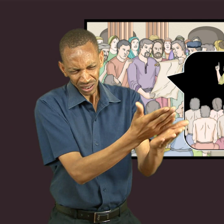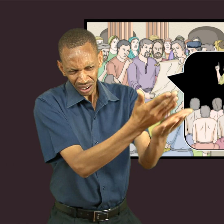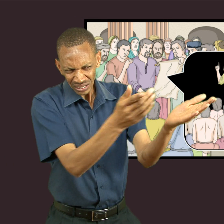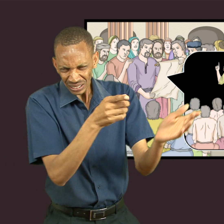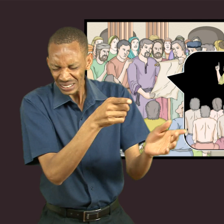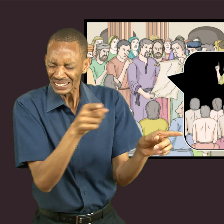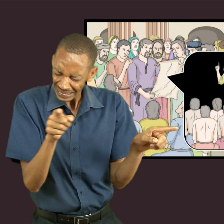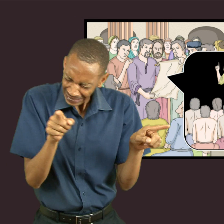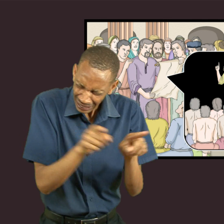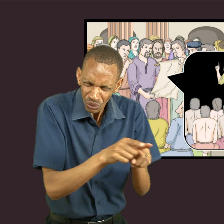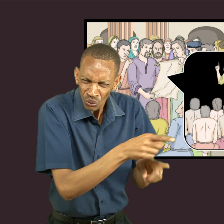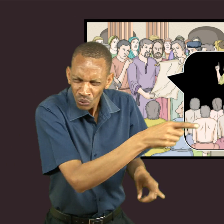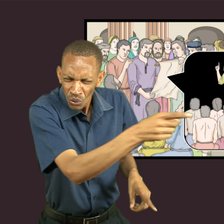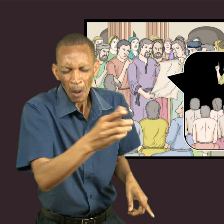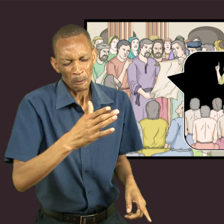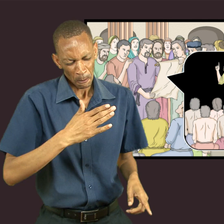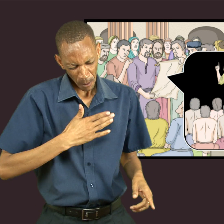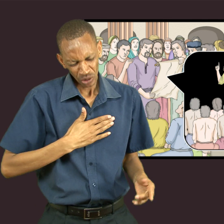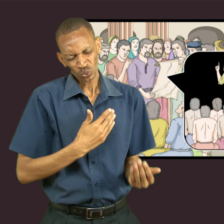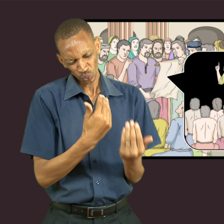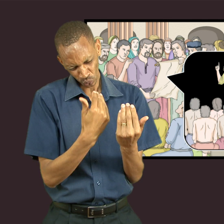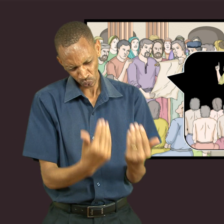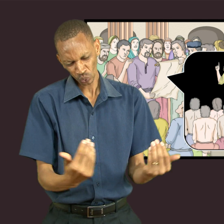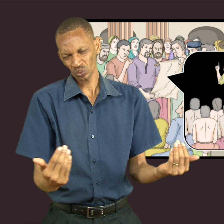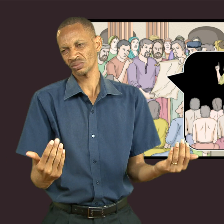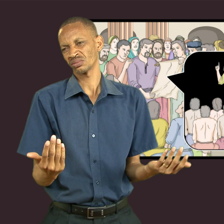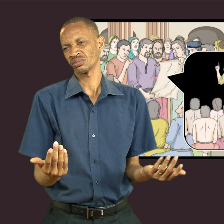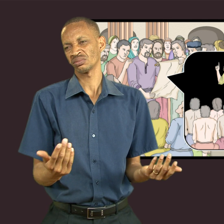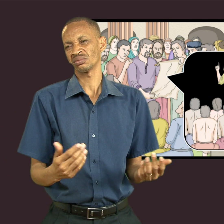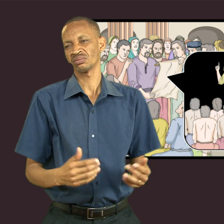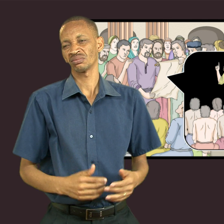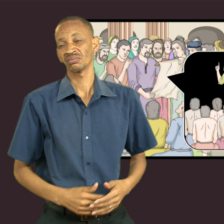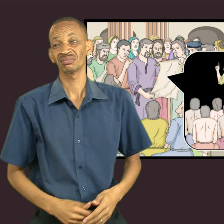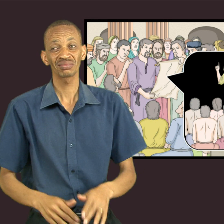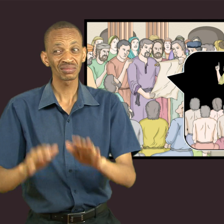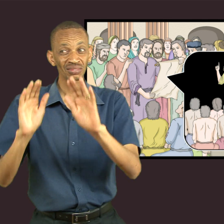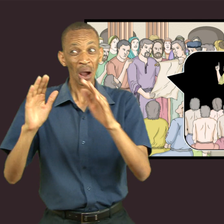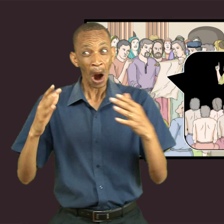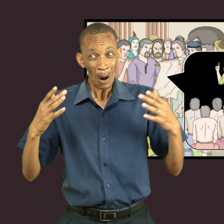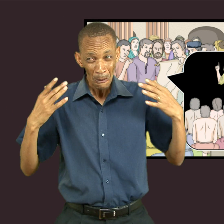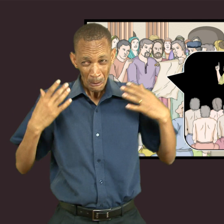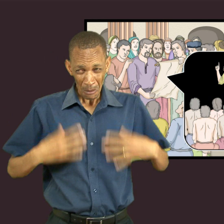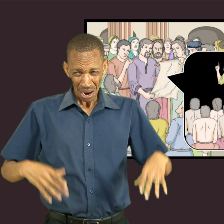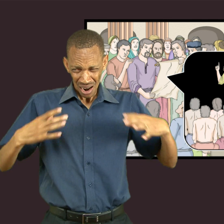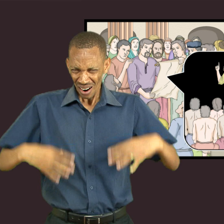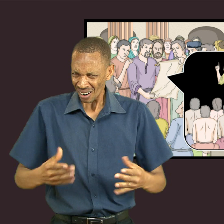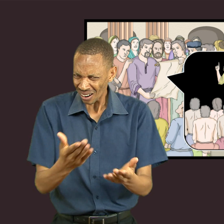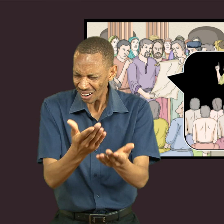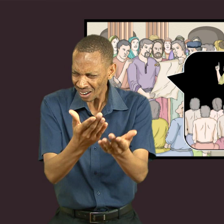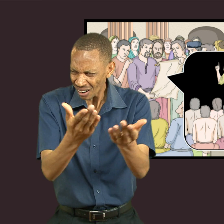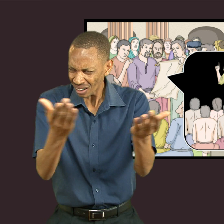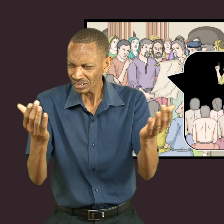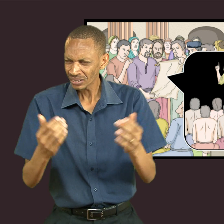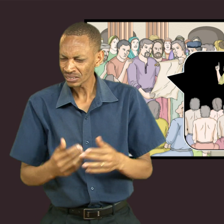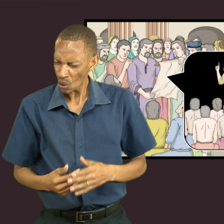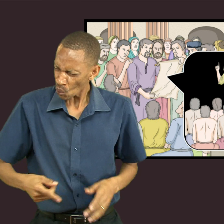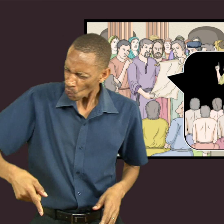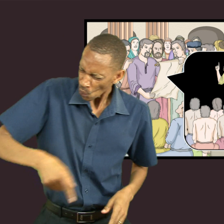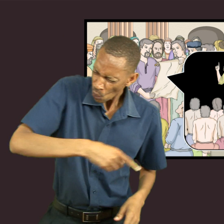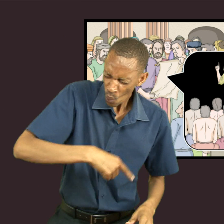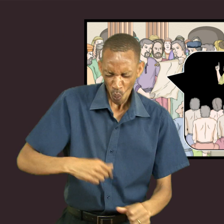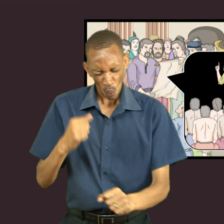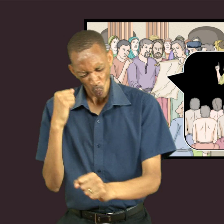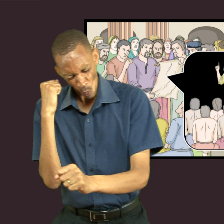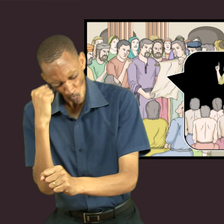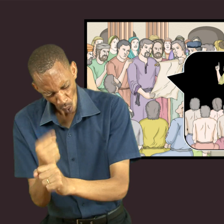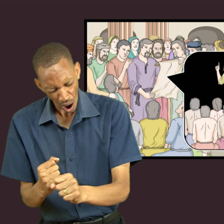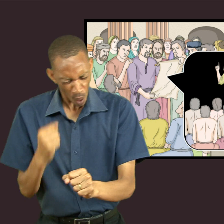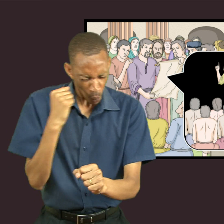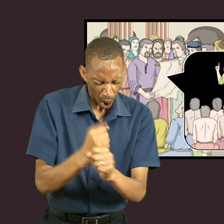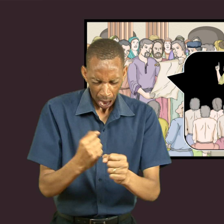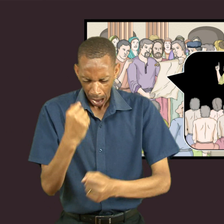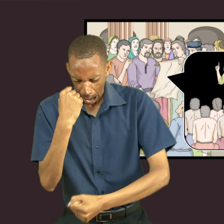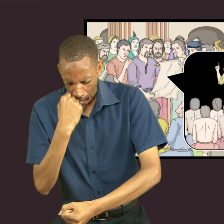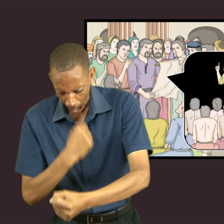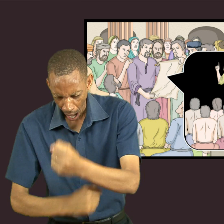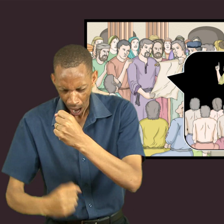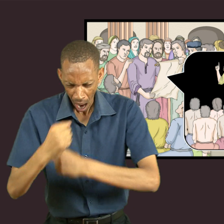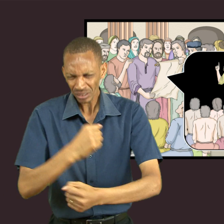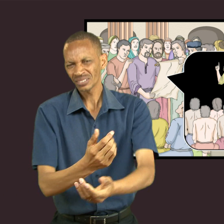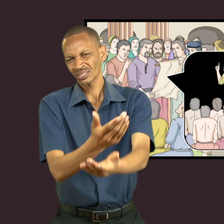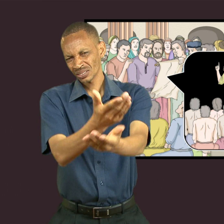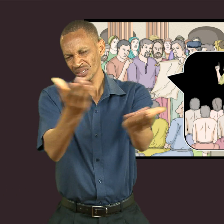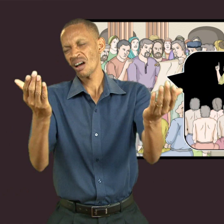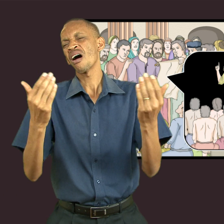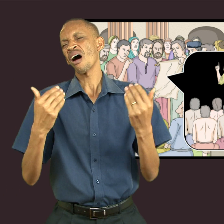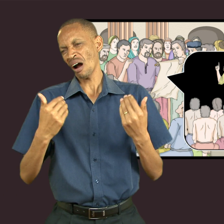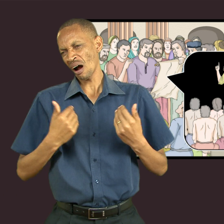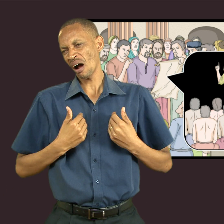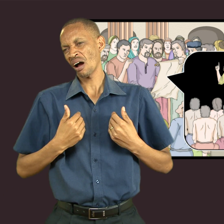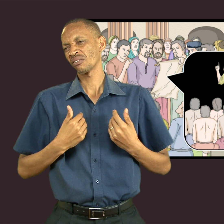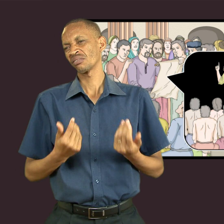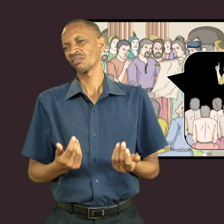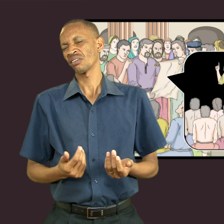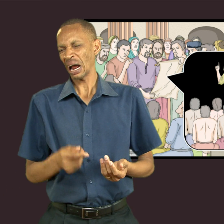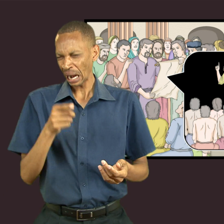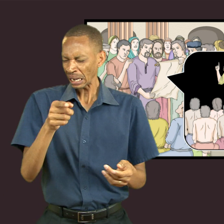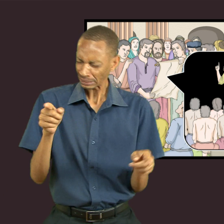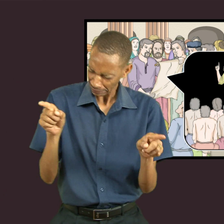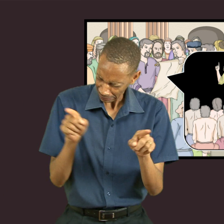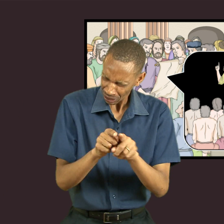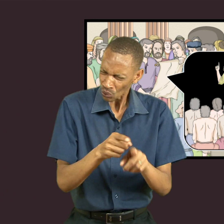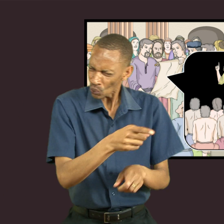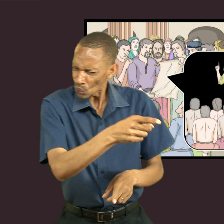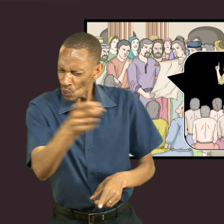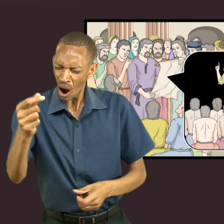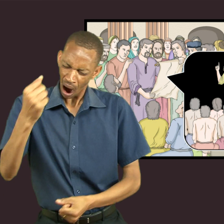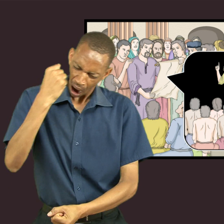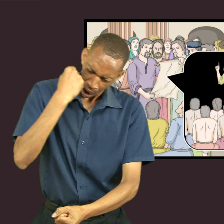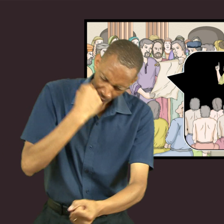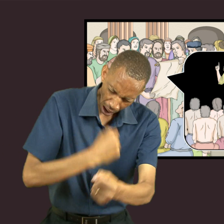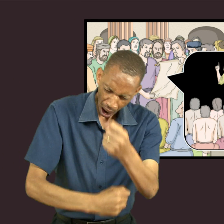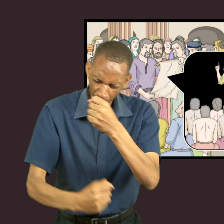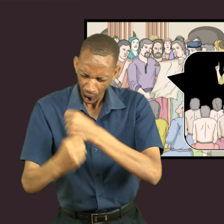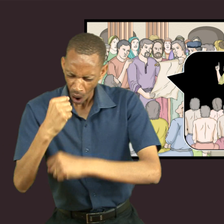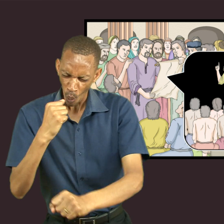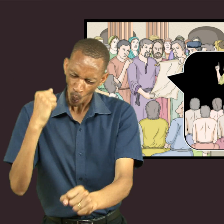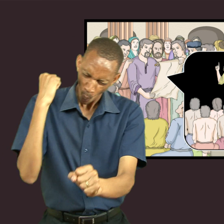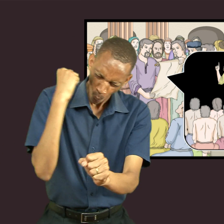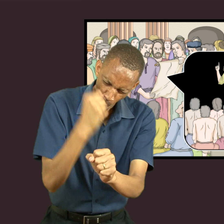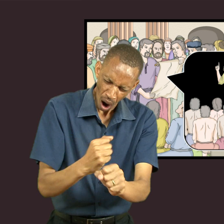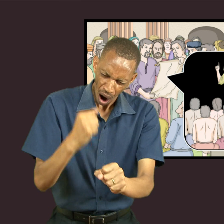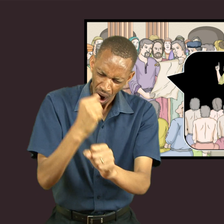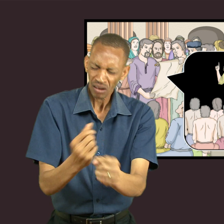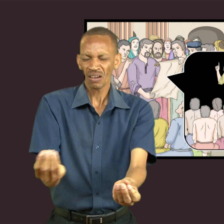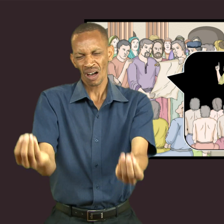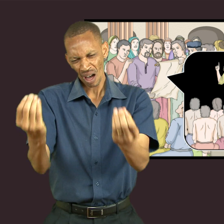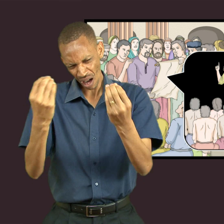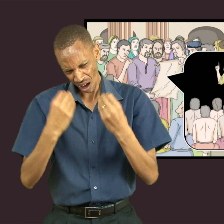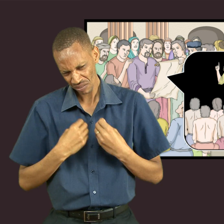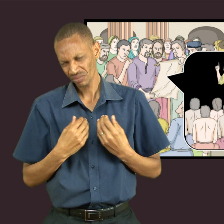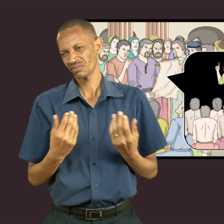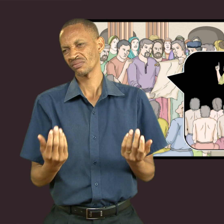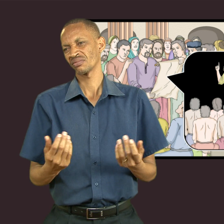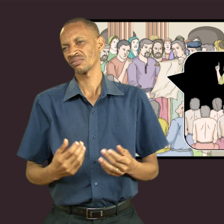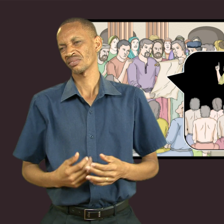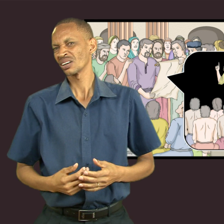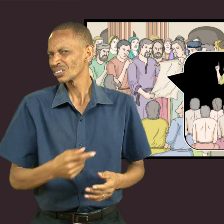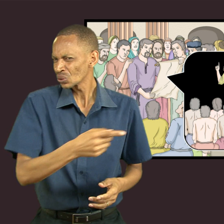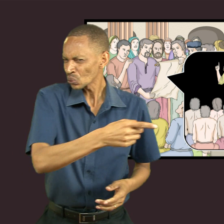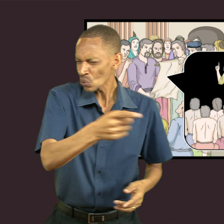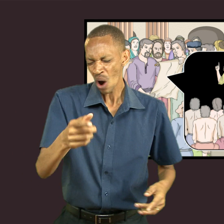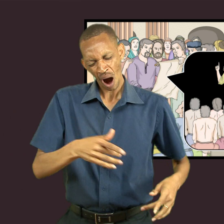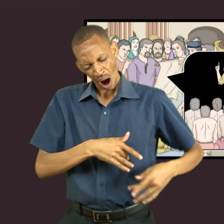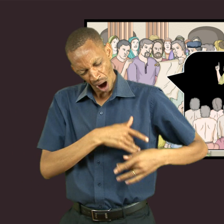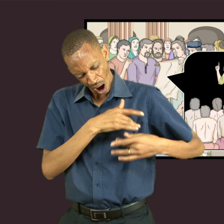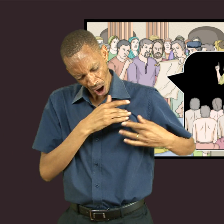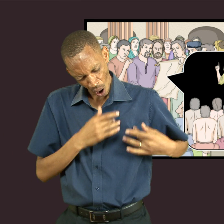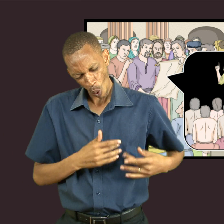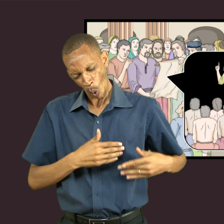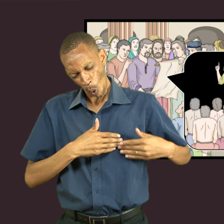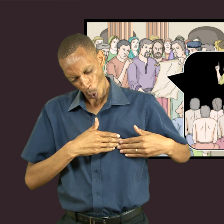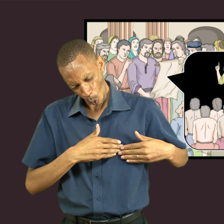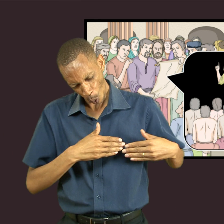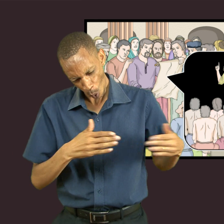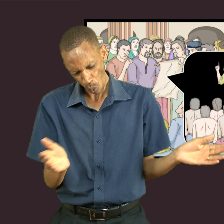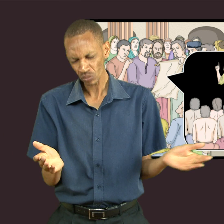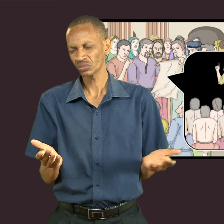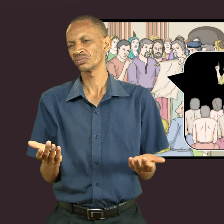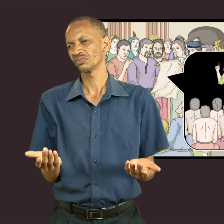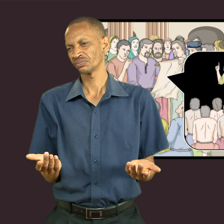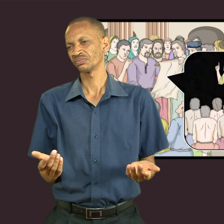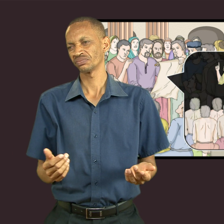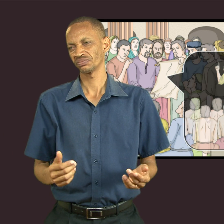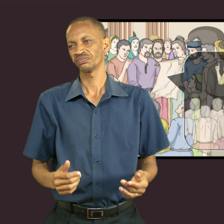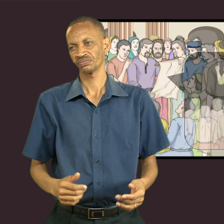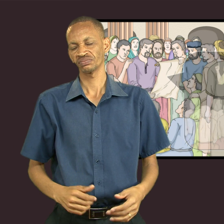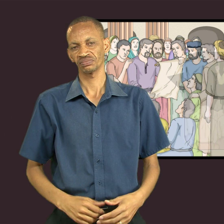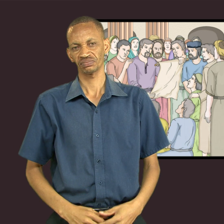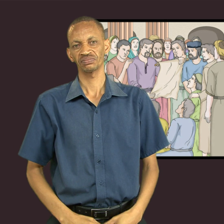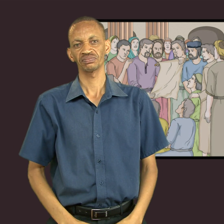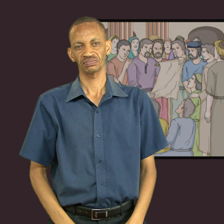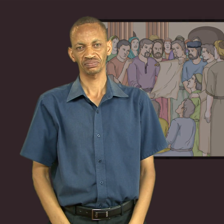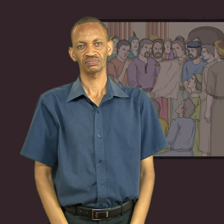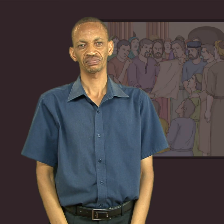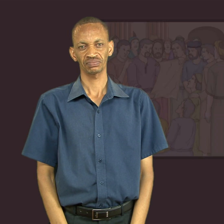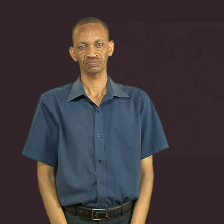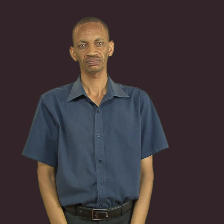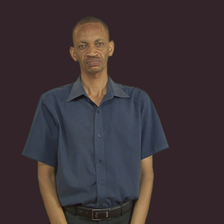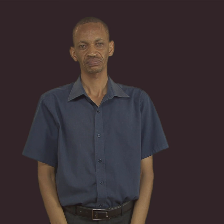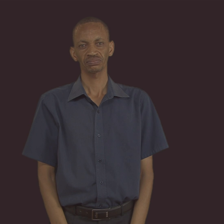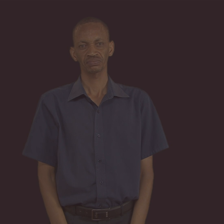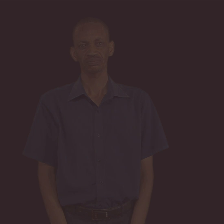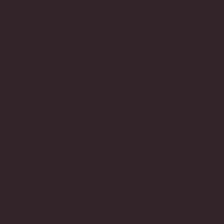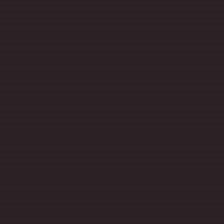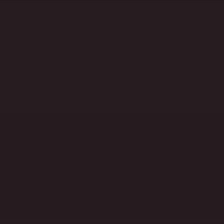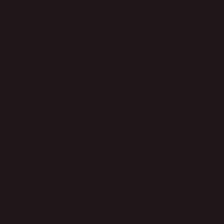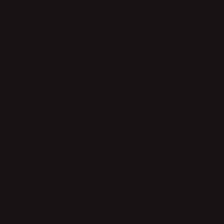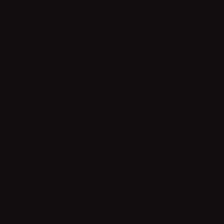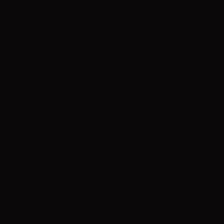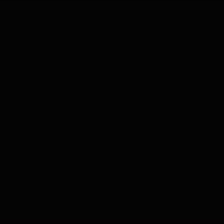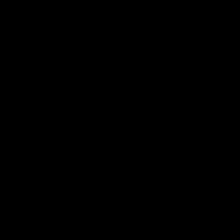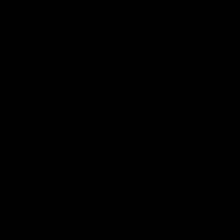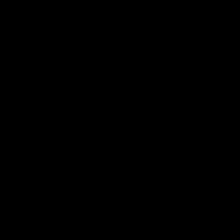As a fair exchange, I ask you as my children: Open wide your hearts also.